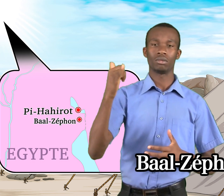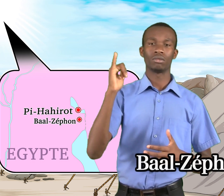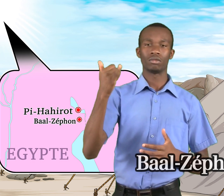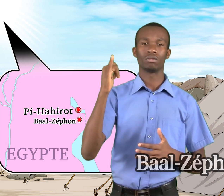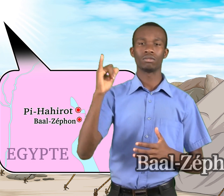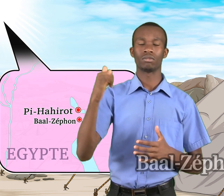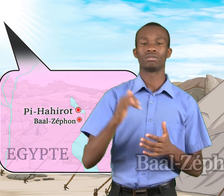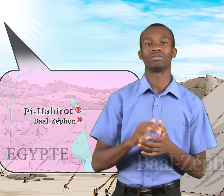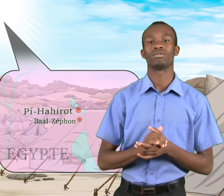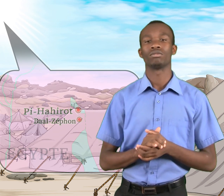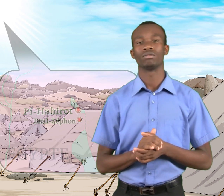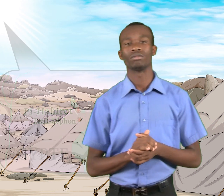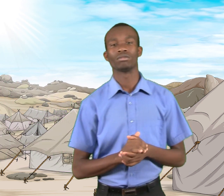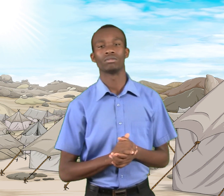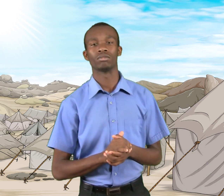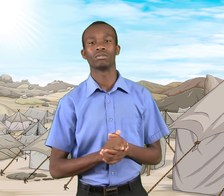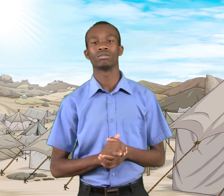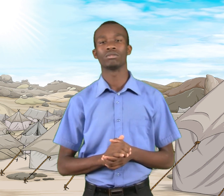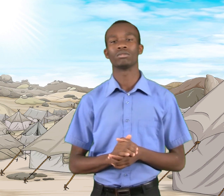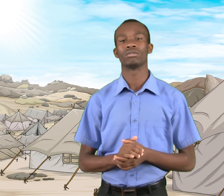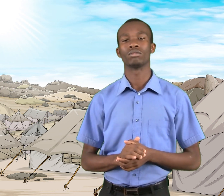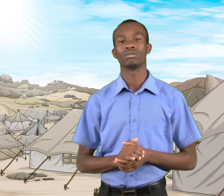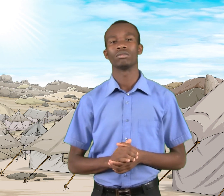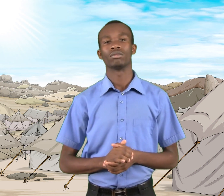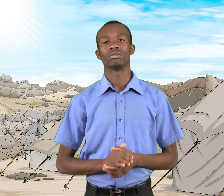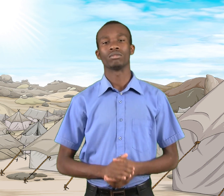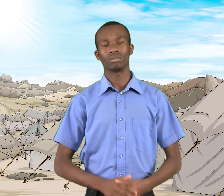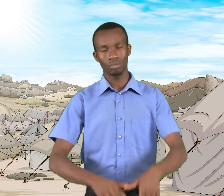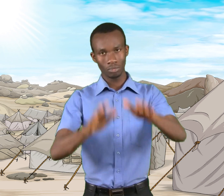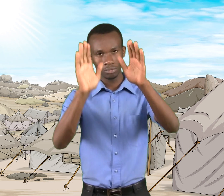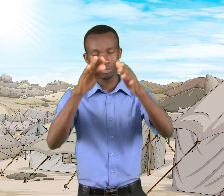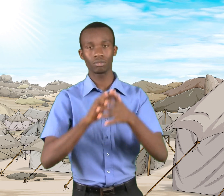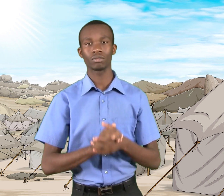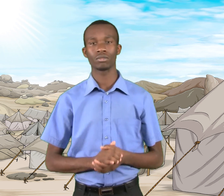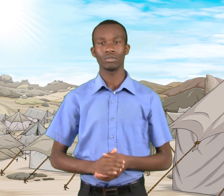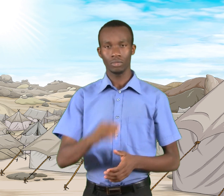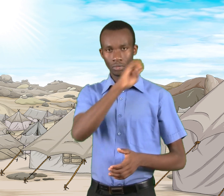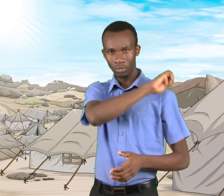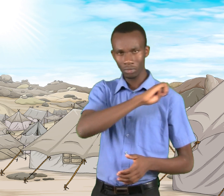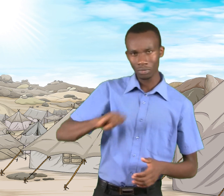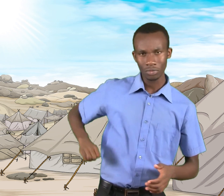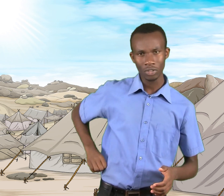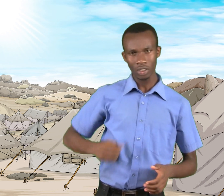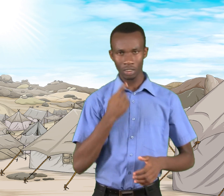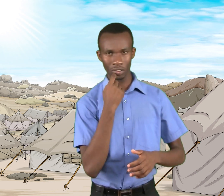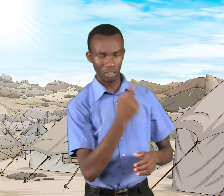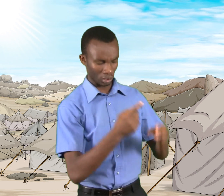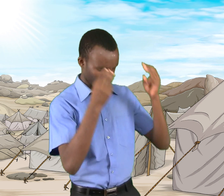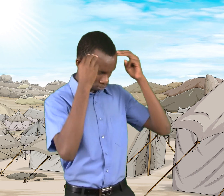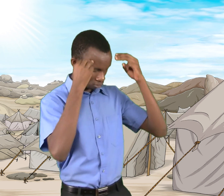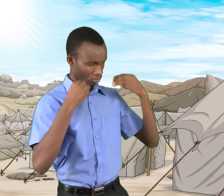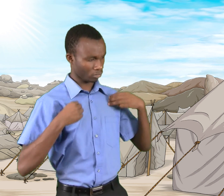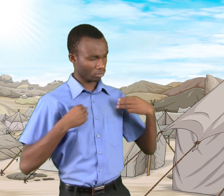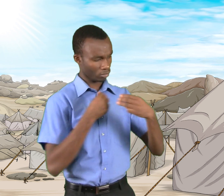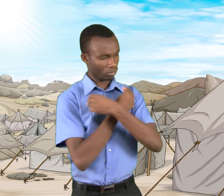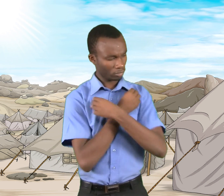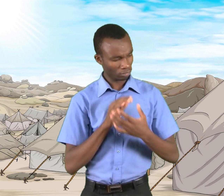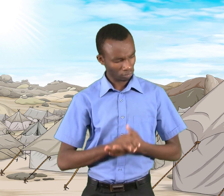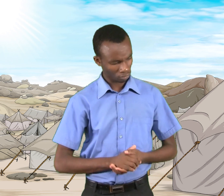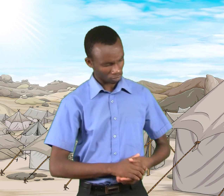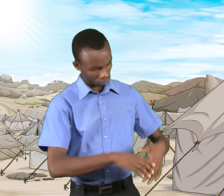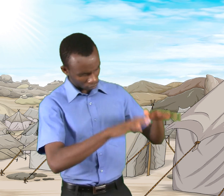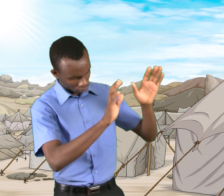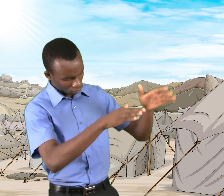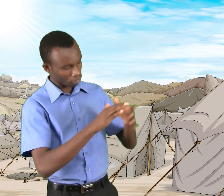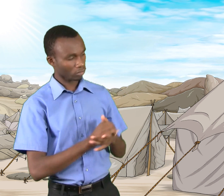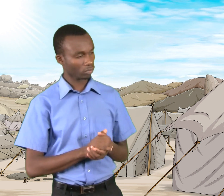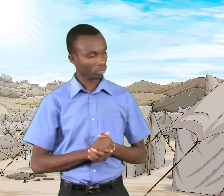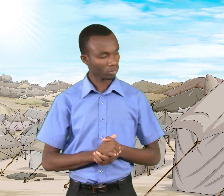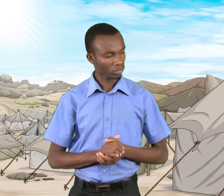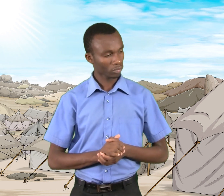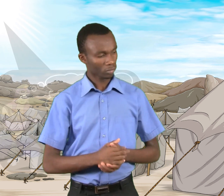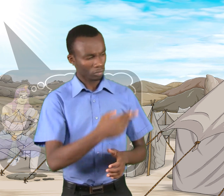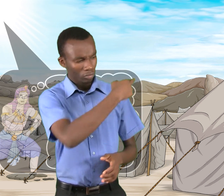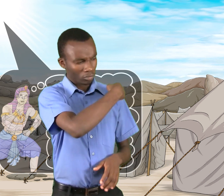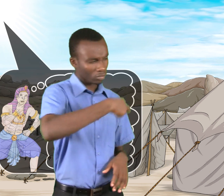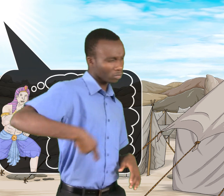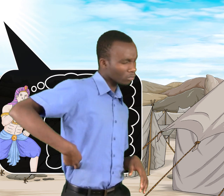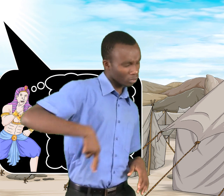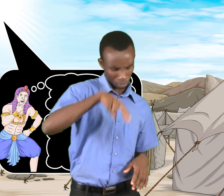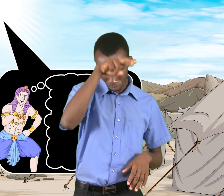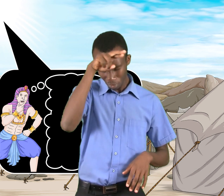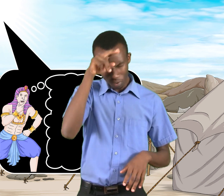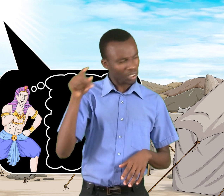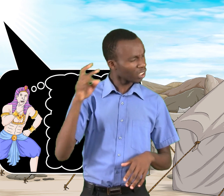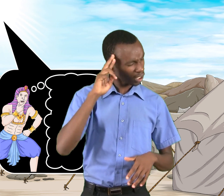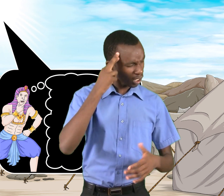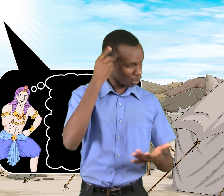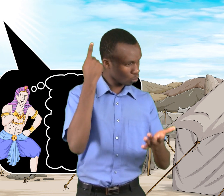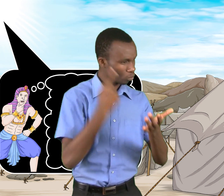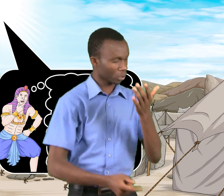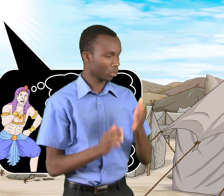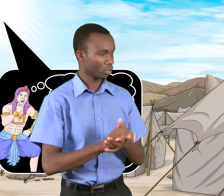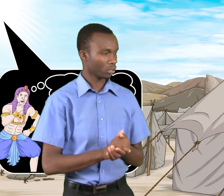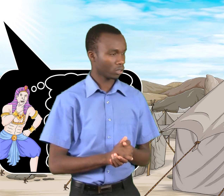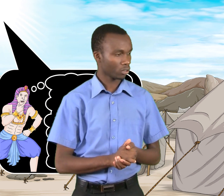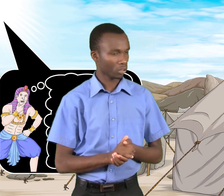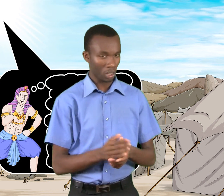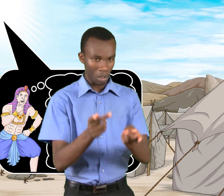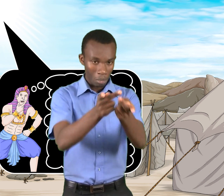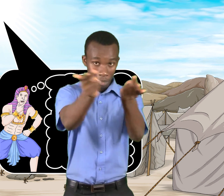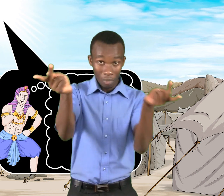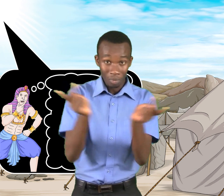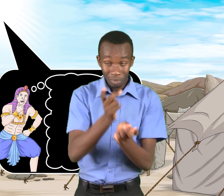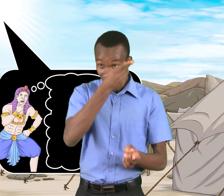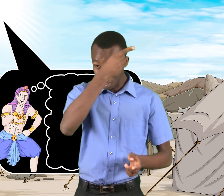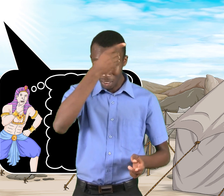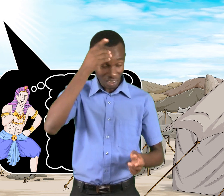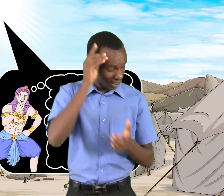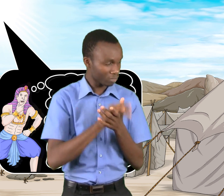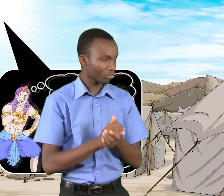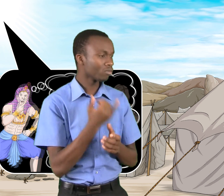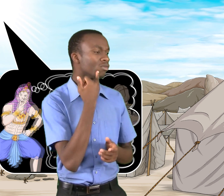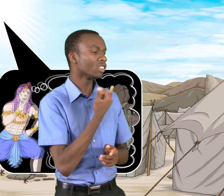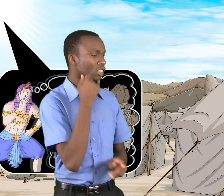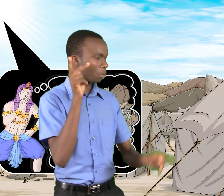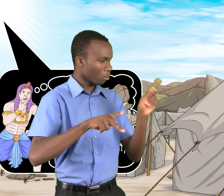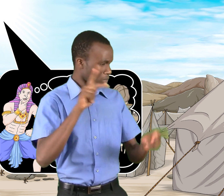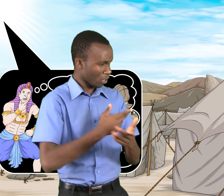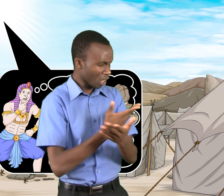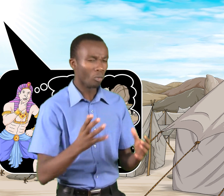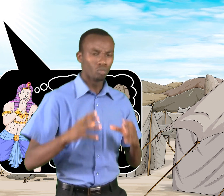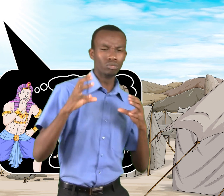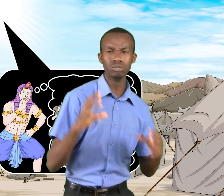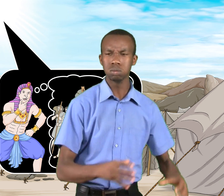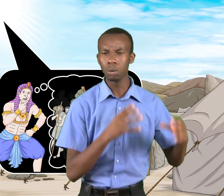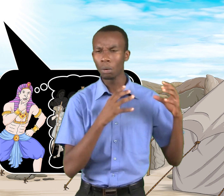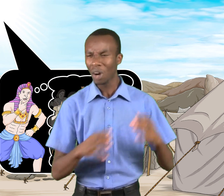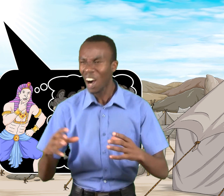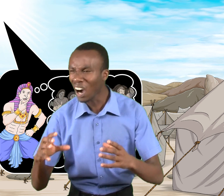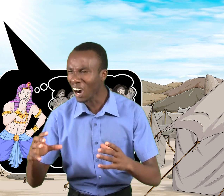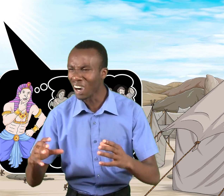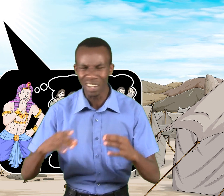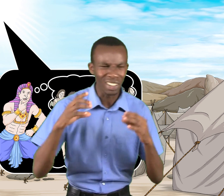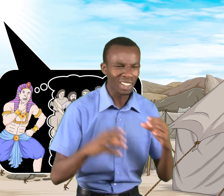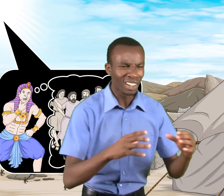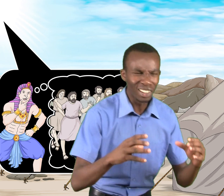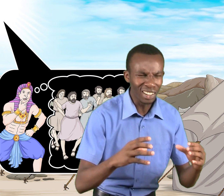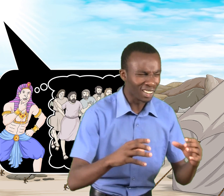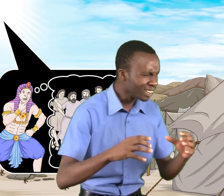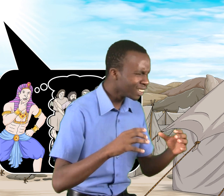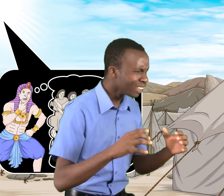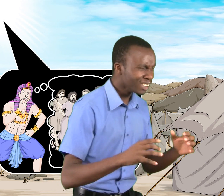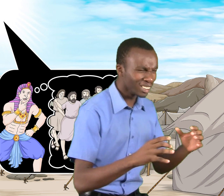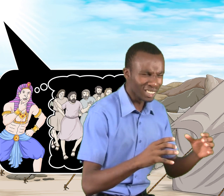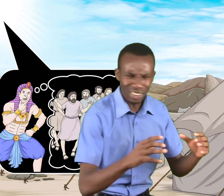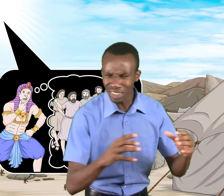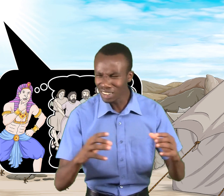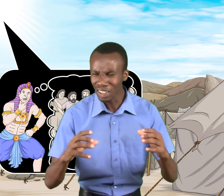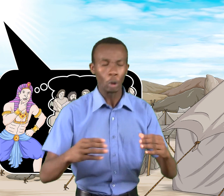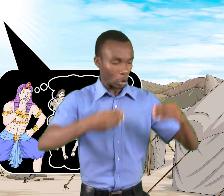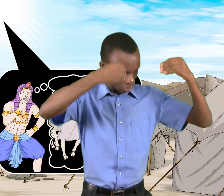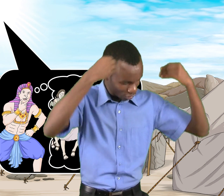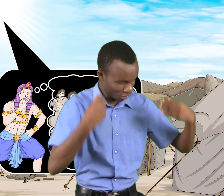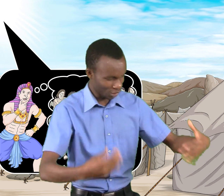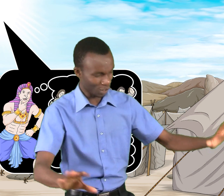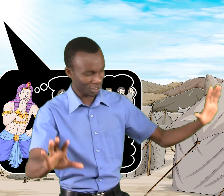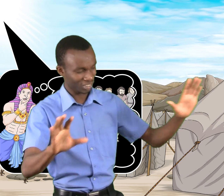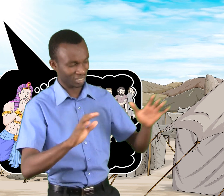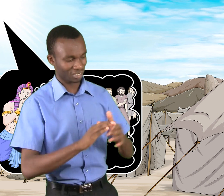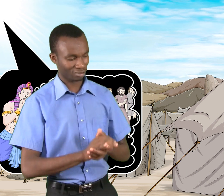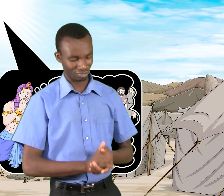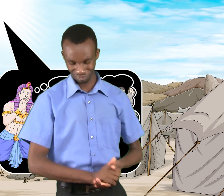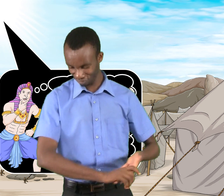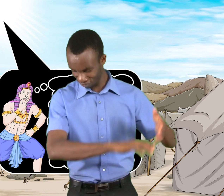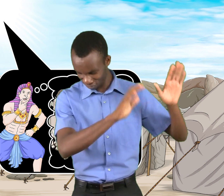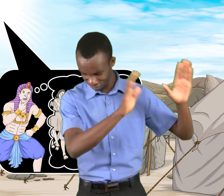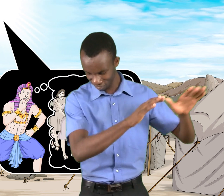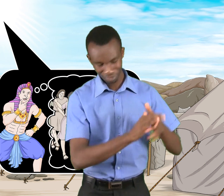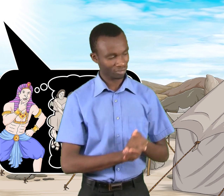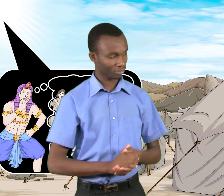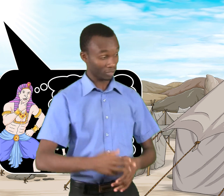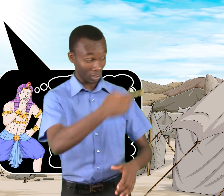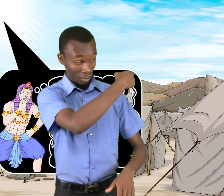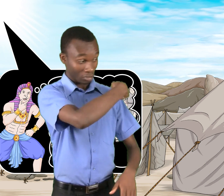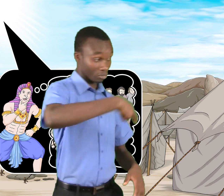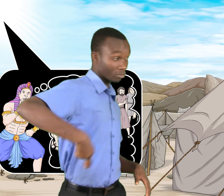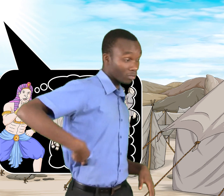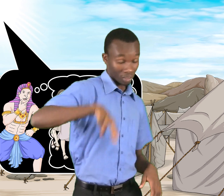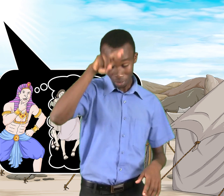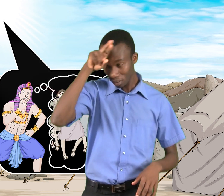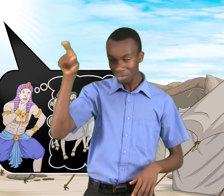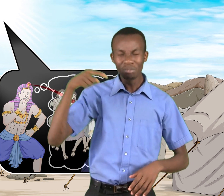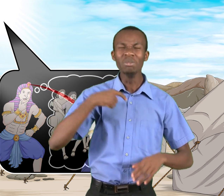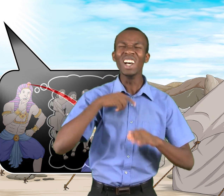For Pharaoh will say of the Israelites, ‘They are wandering the land in confusion;